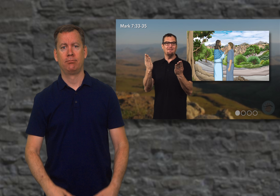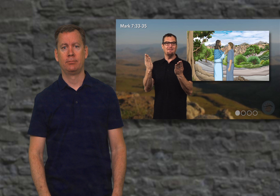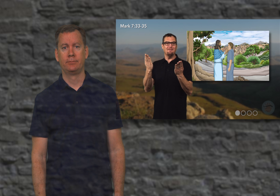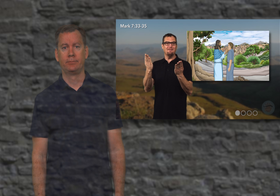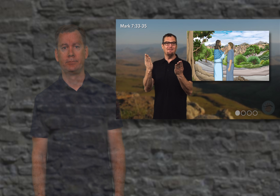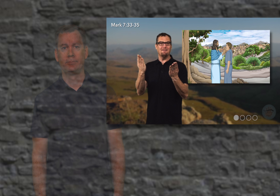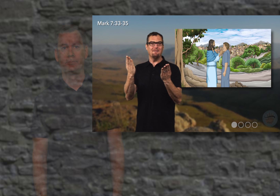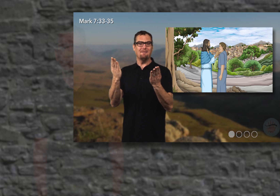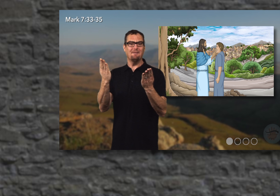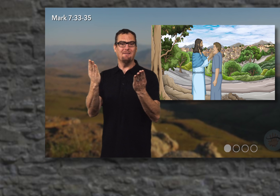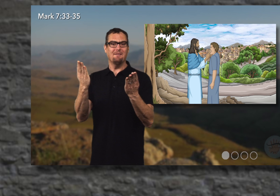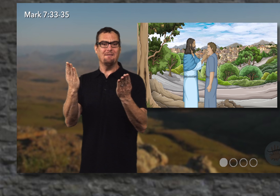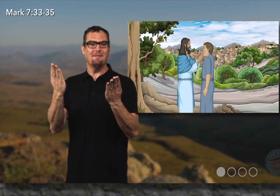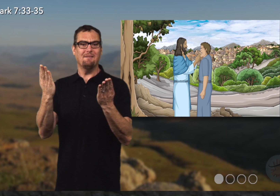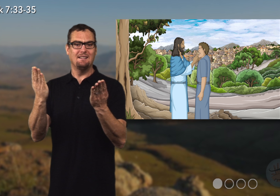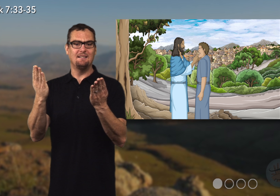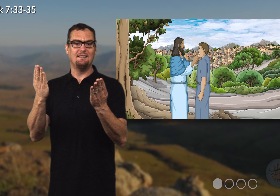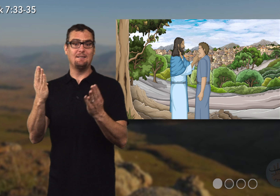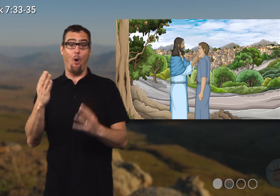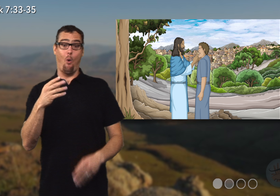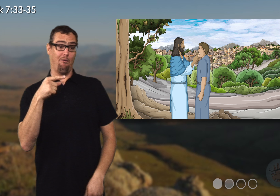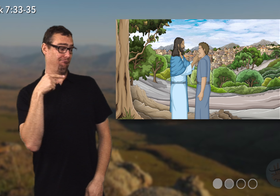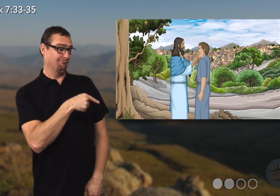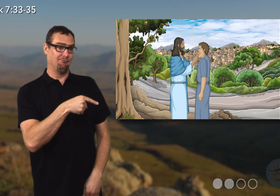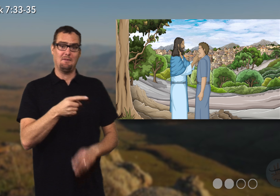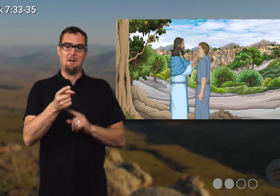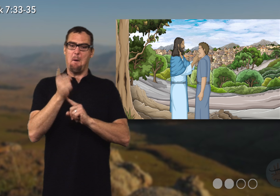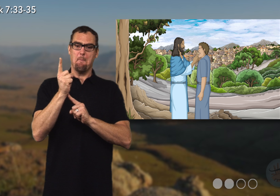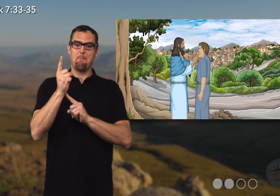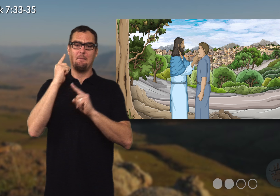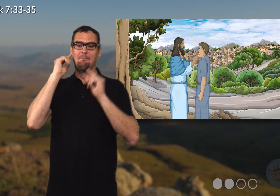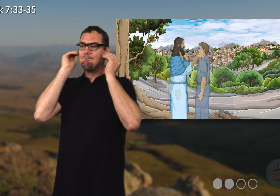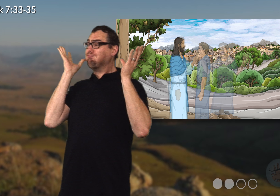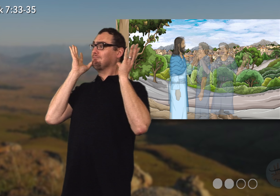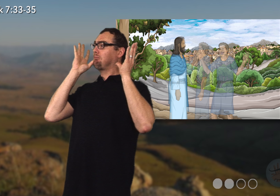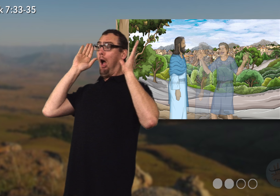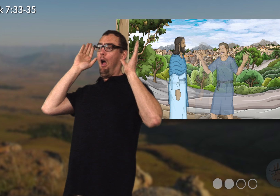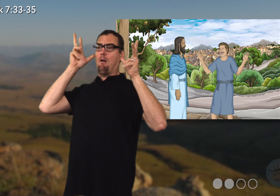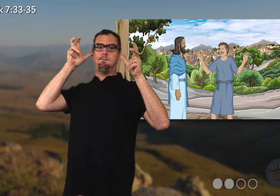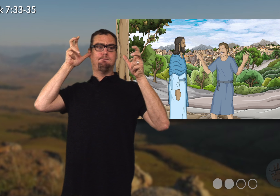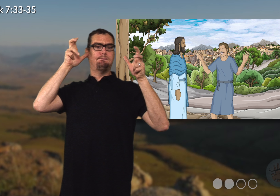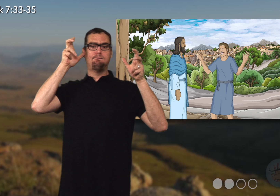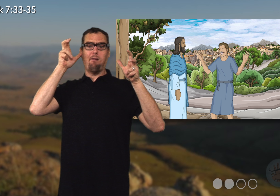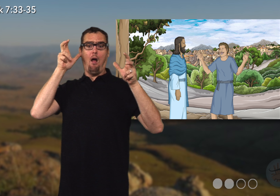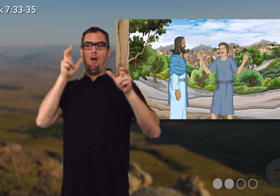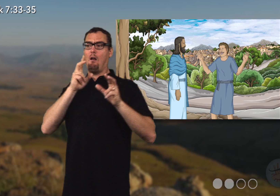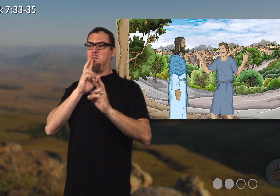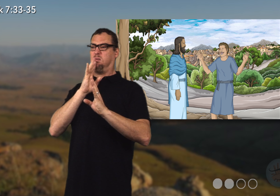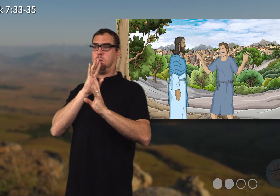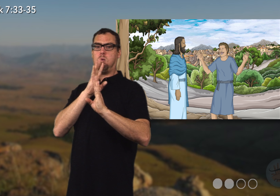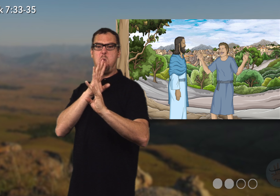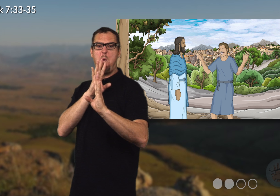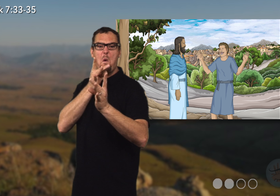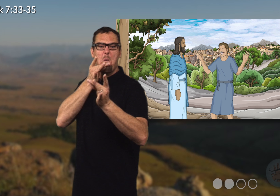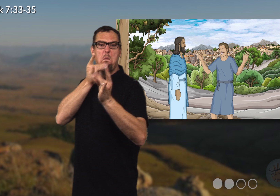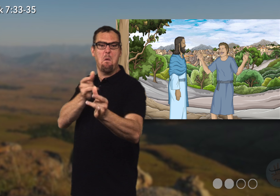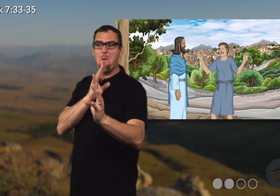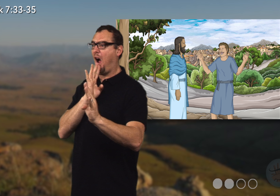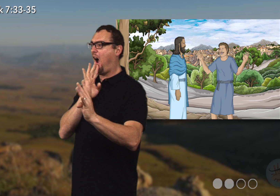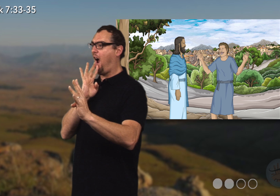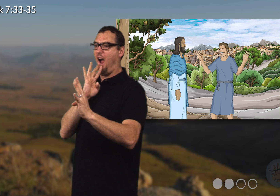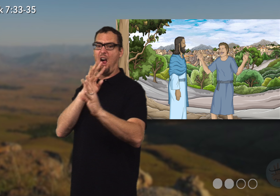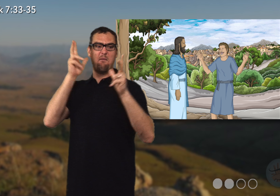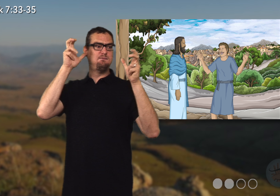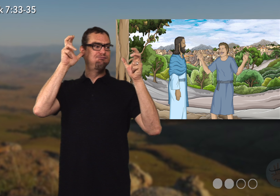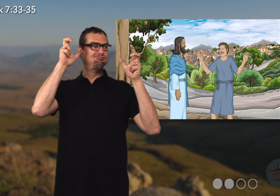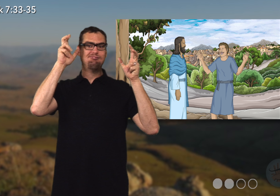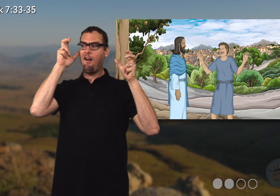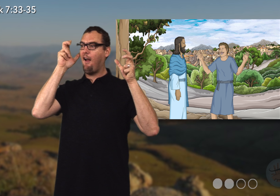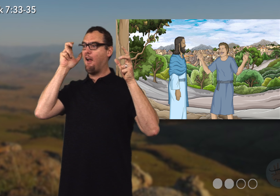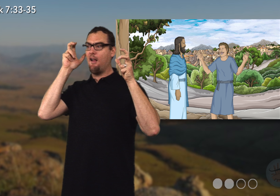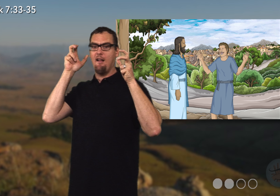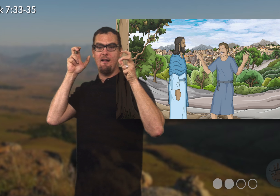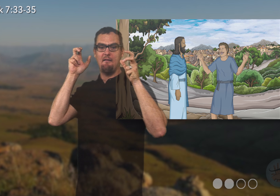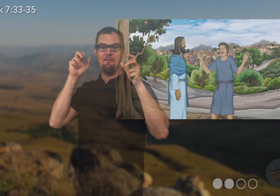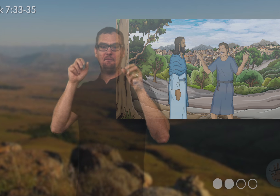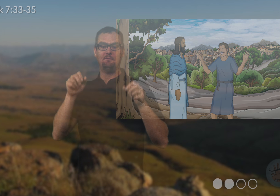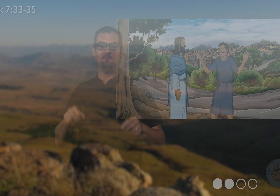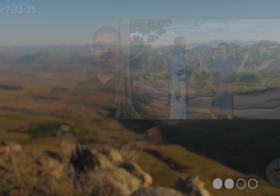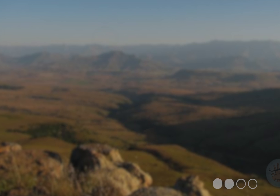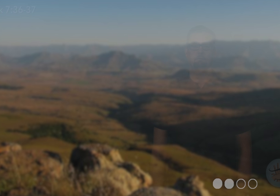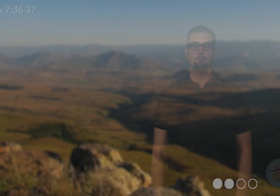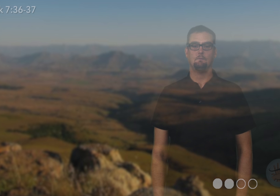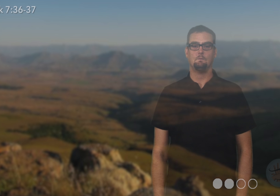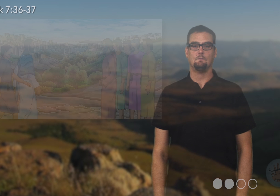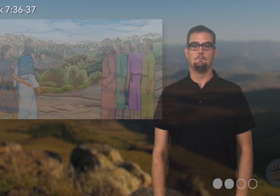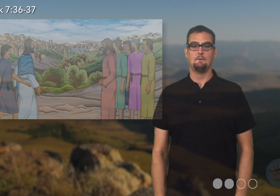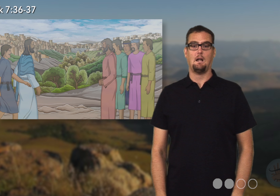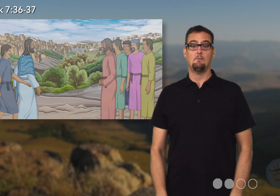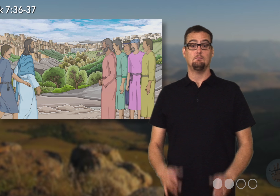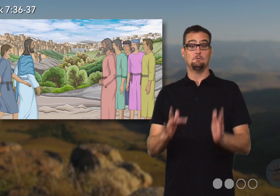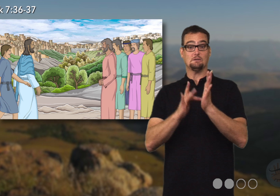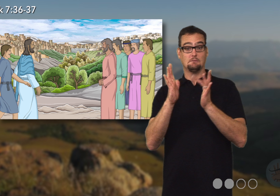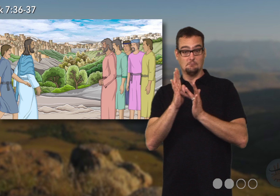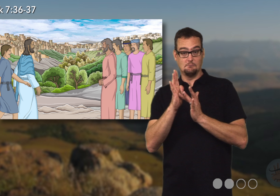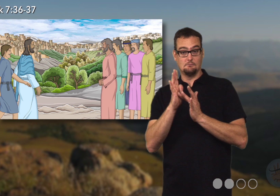Immediately the man’s ears were opened and his tongue was released, and he began to speak plainly.